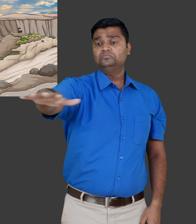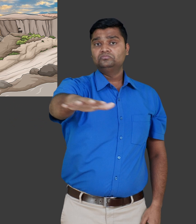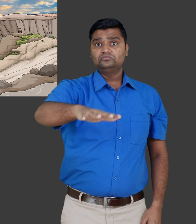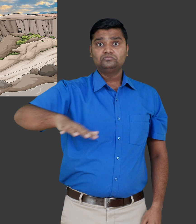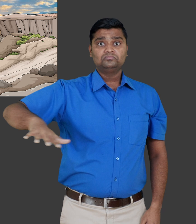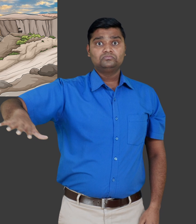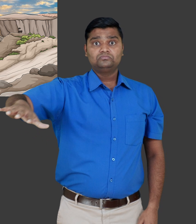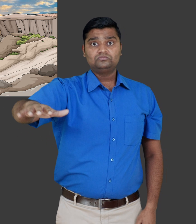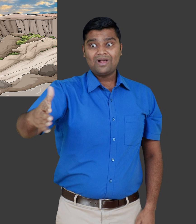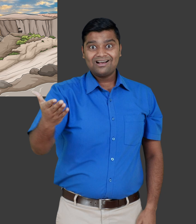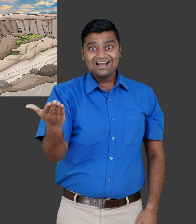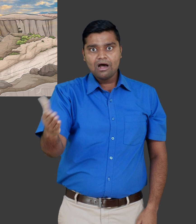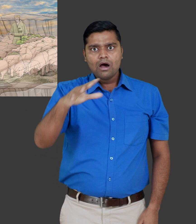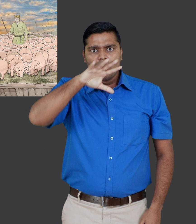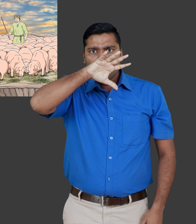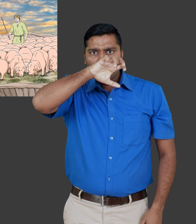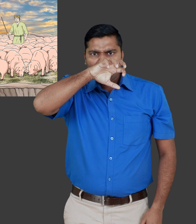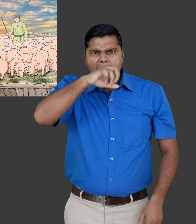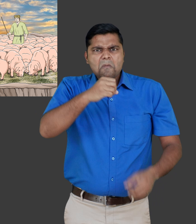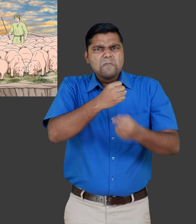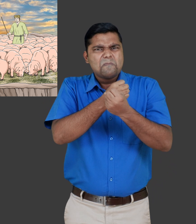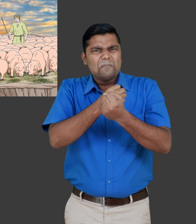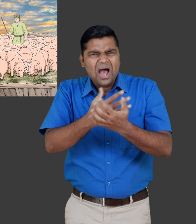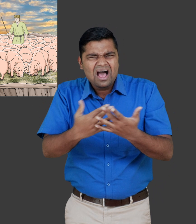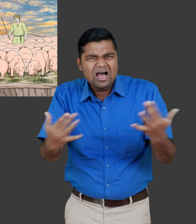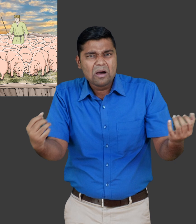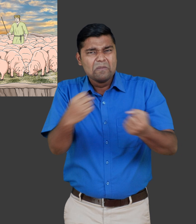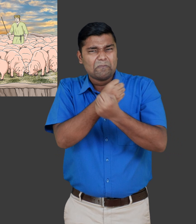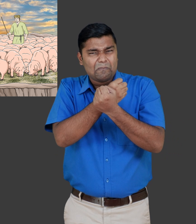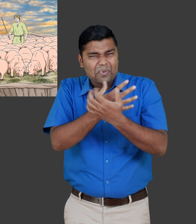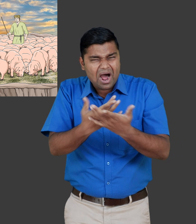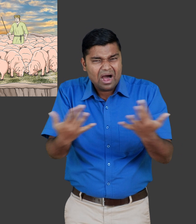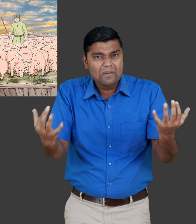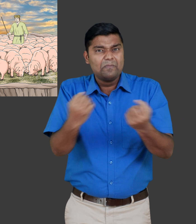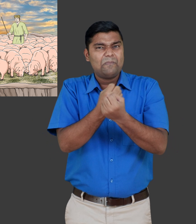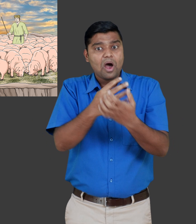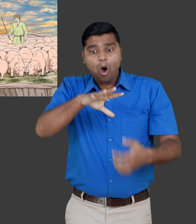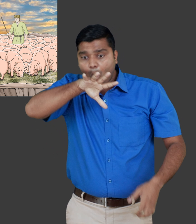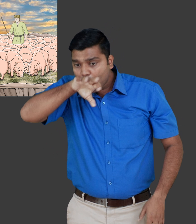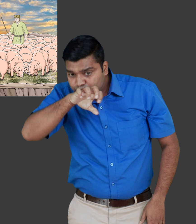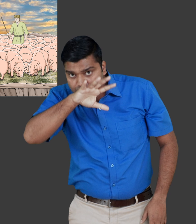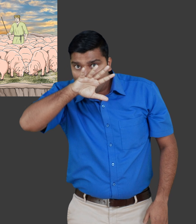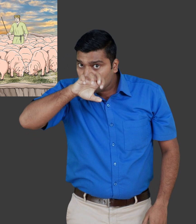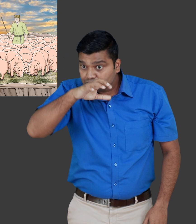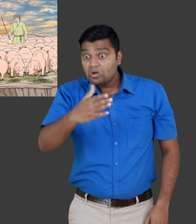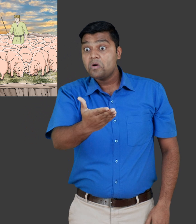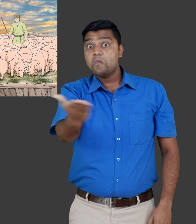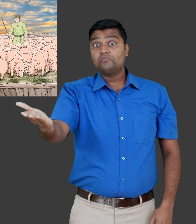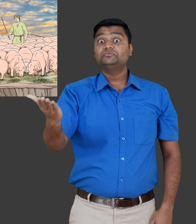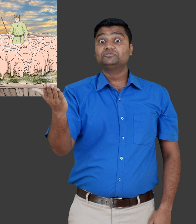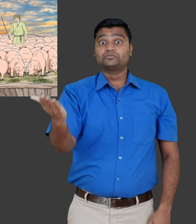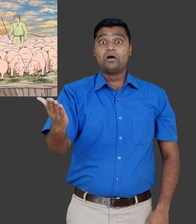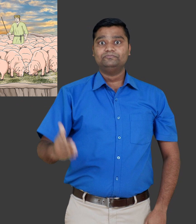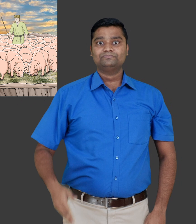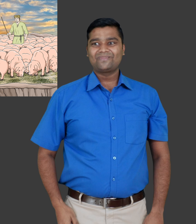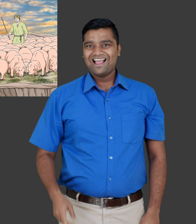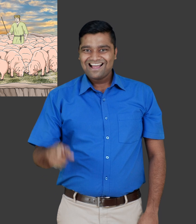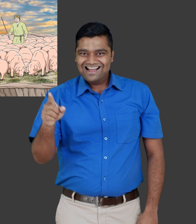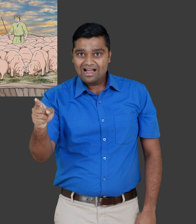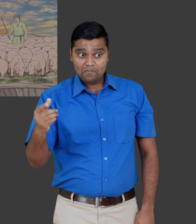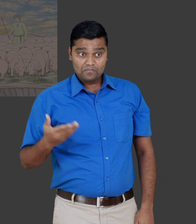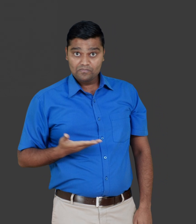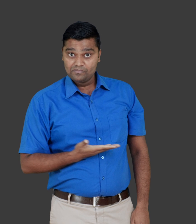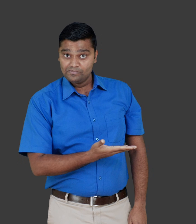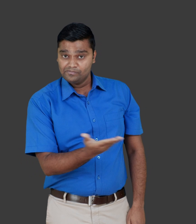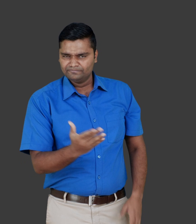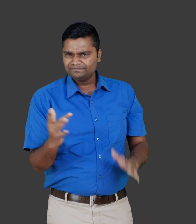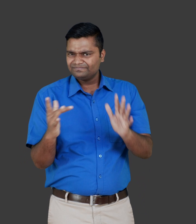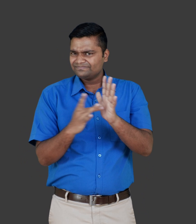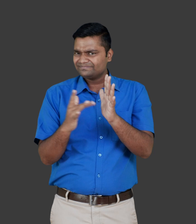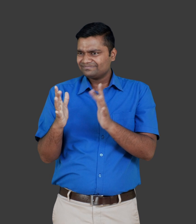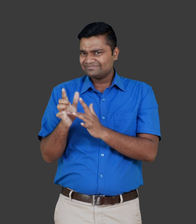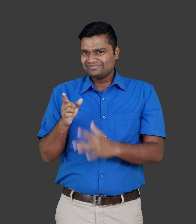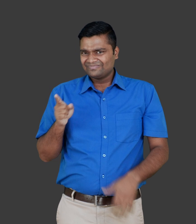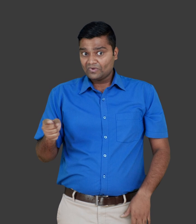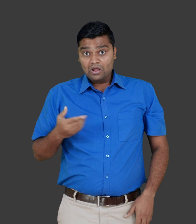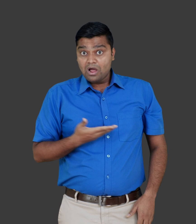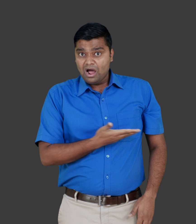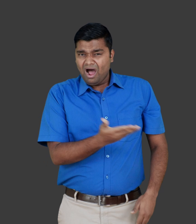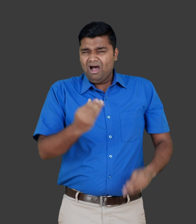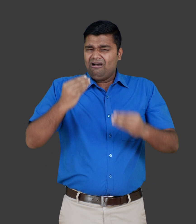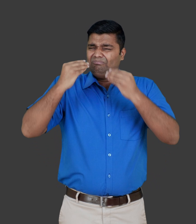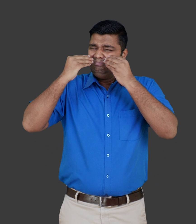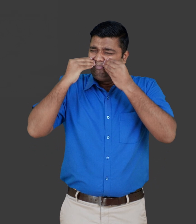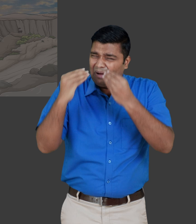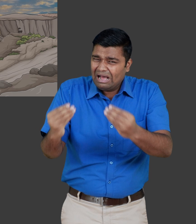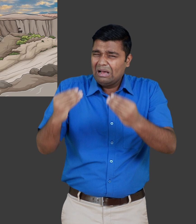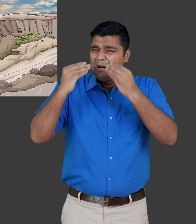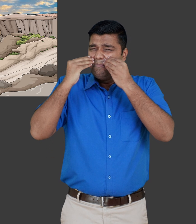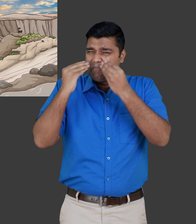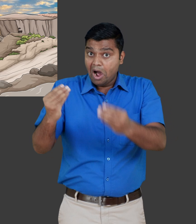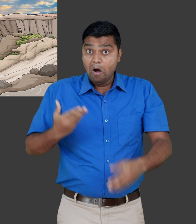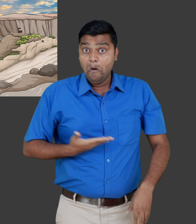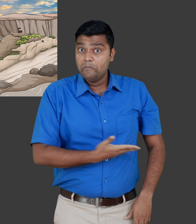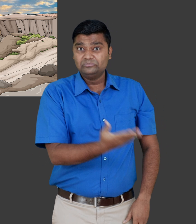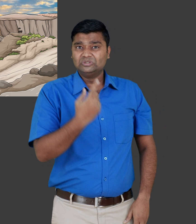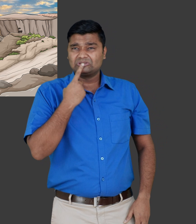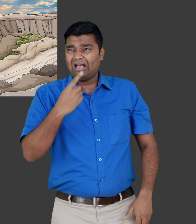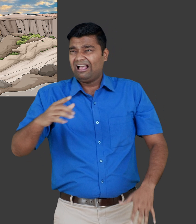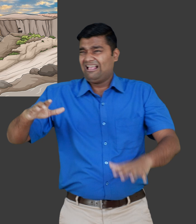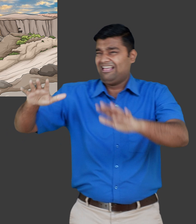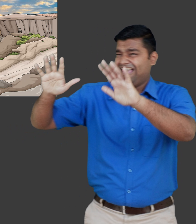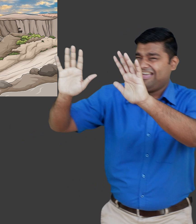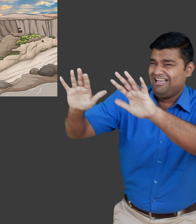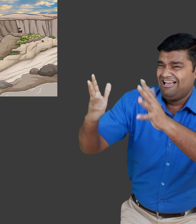There on the nearby hillside a large herd of pigs was feeding.